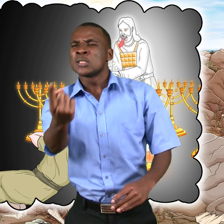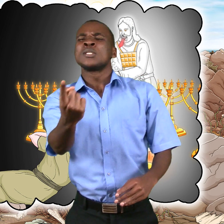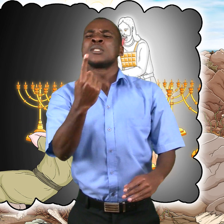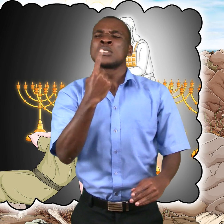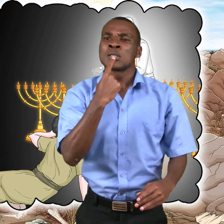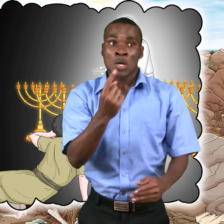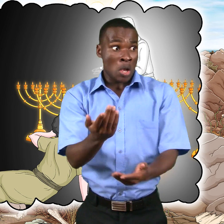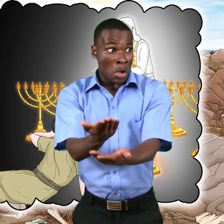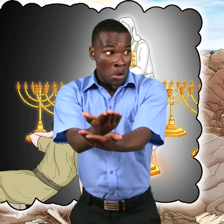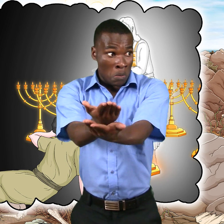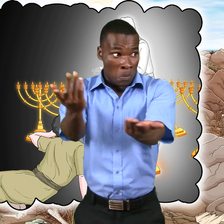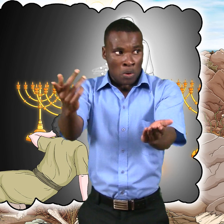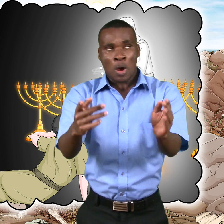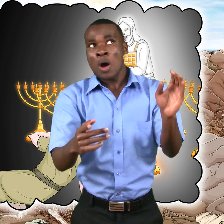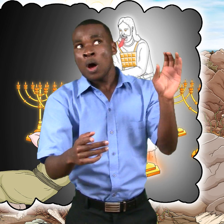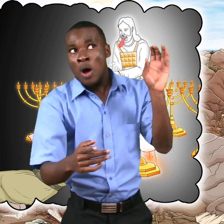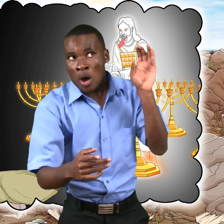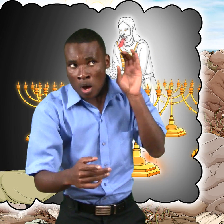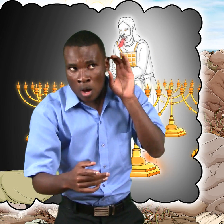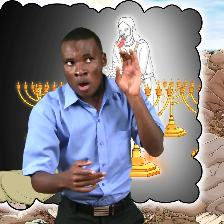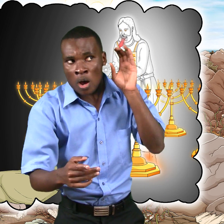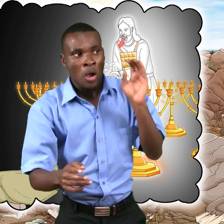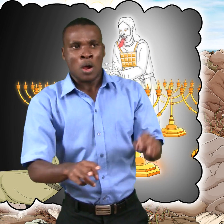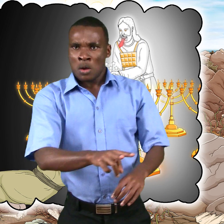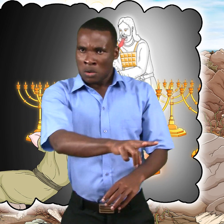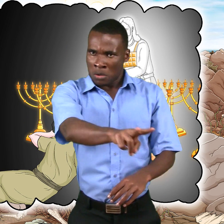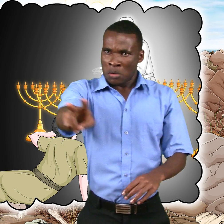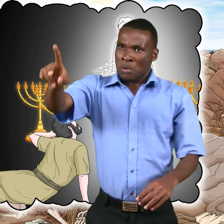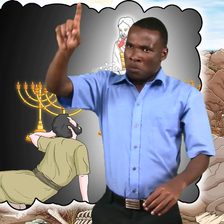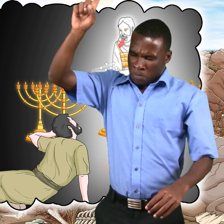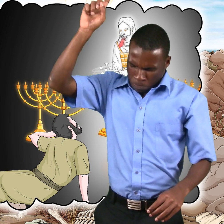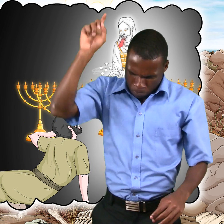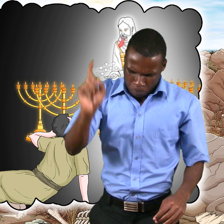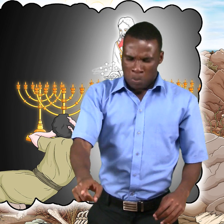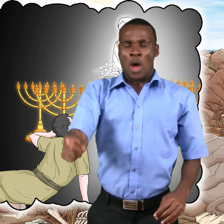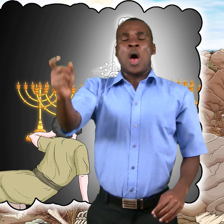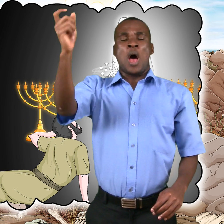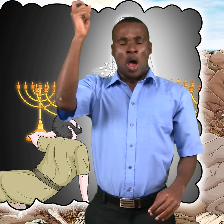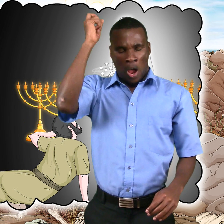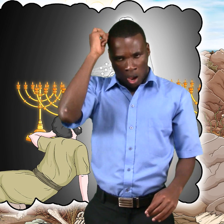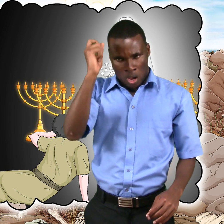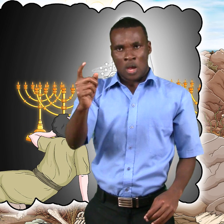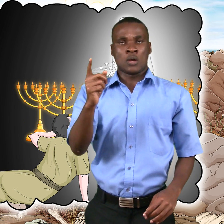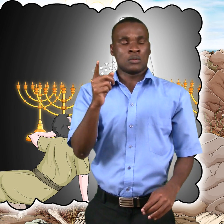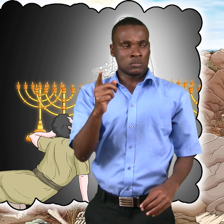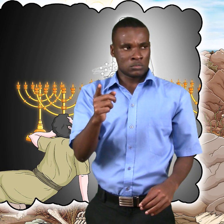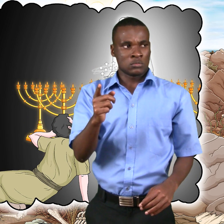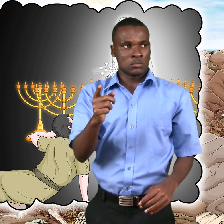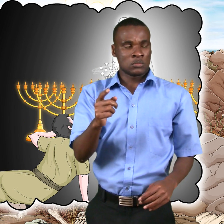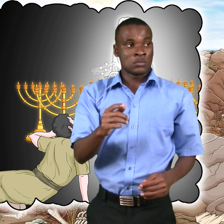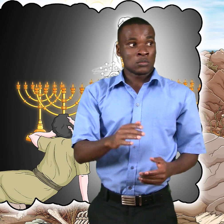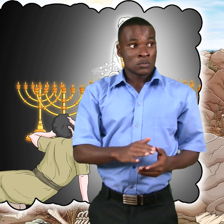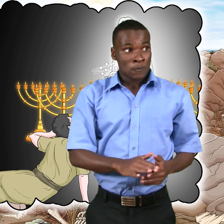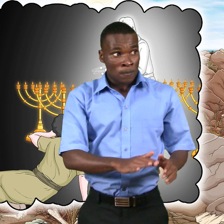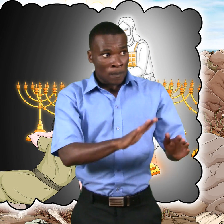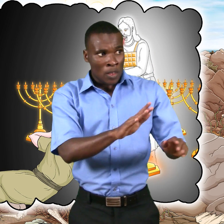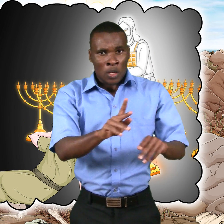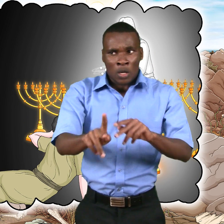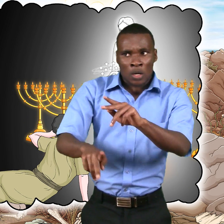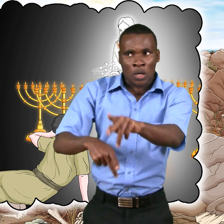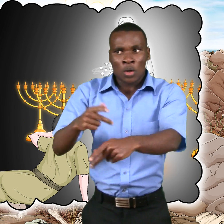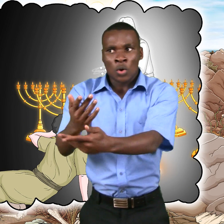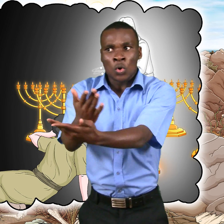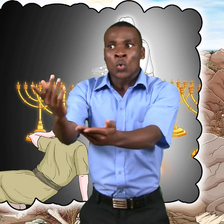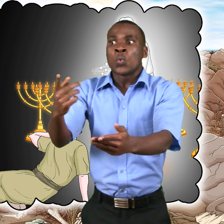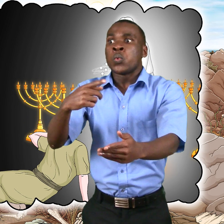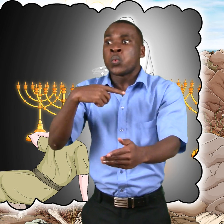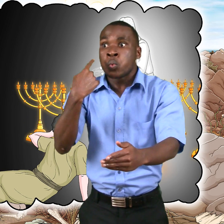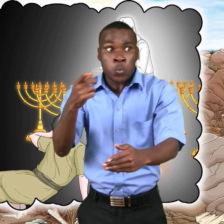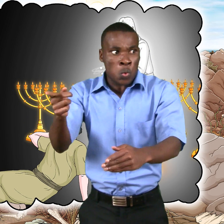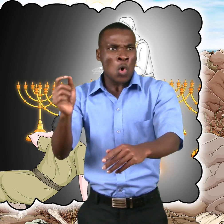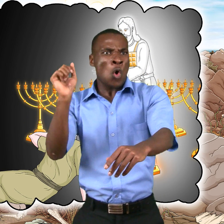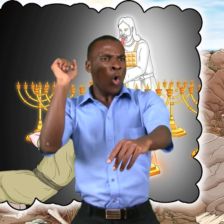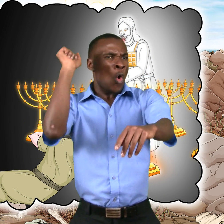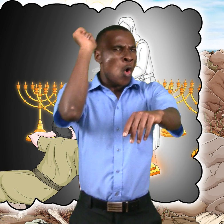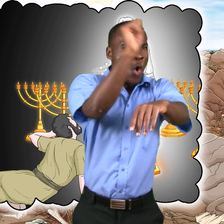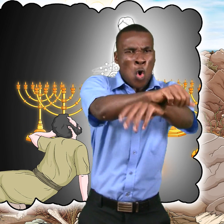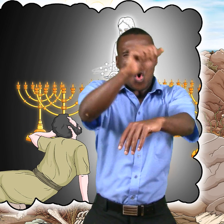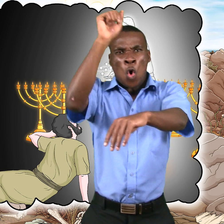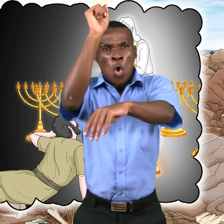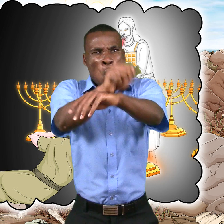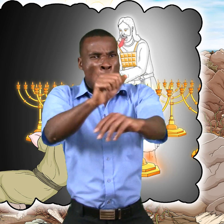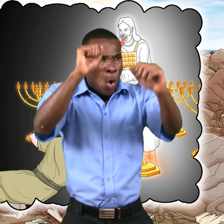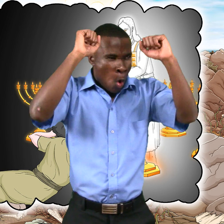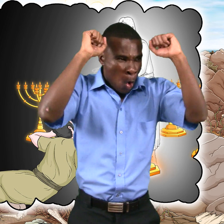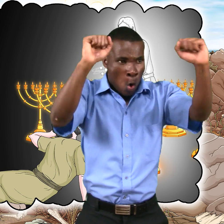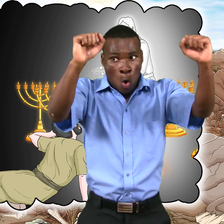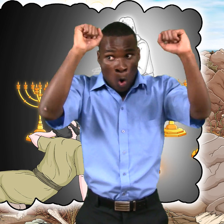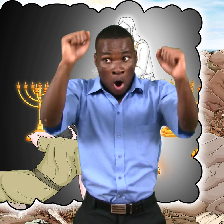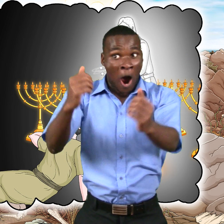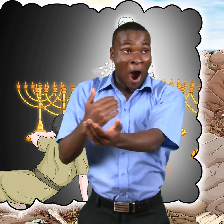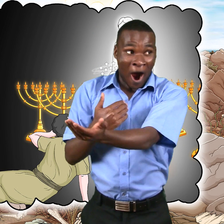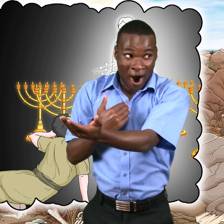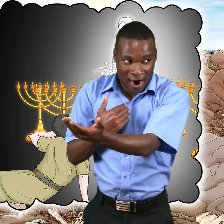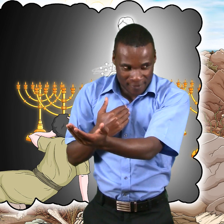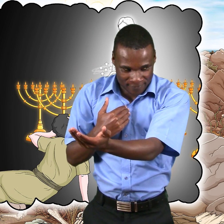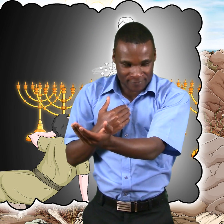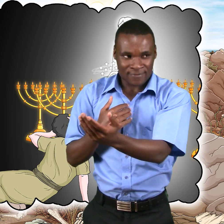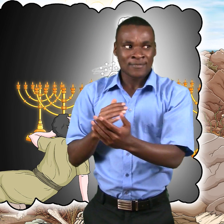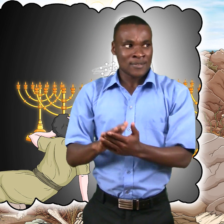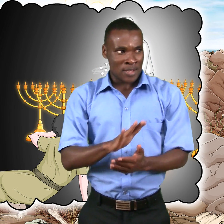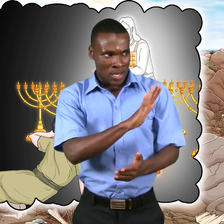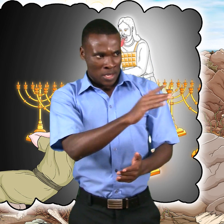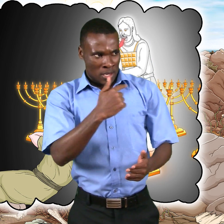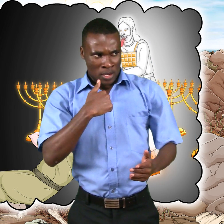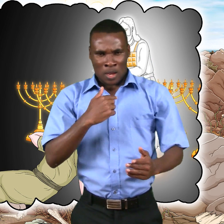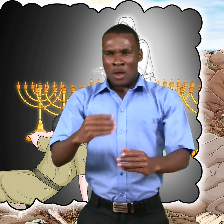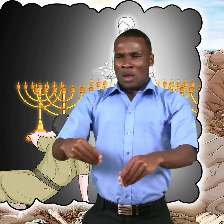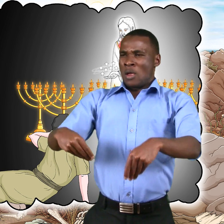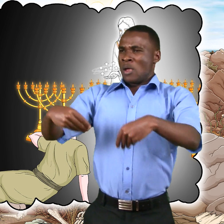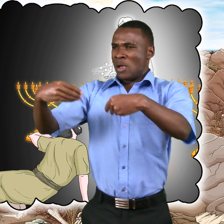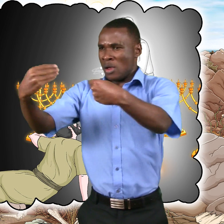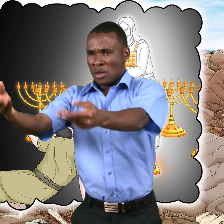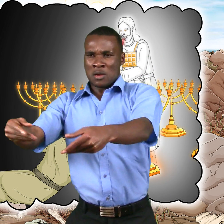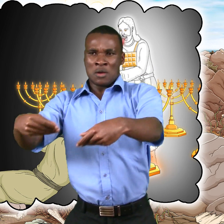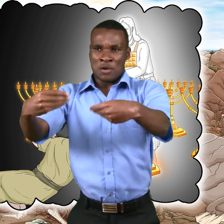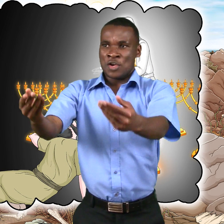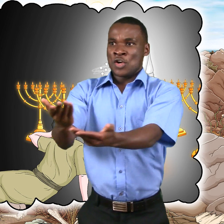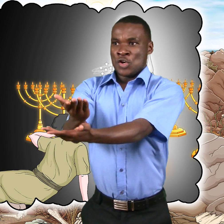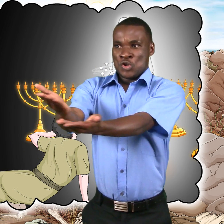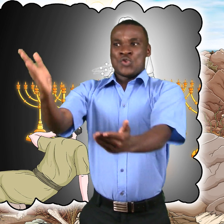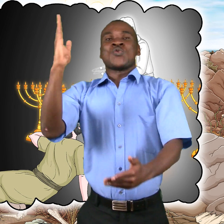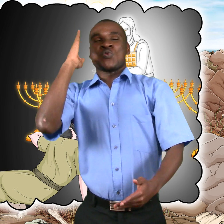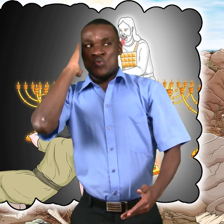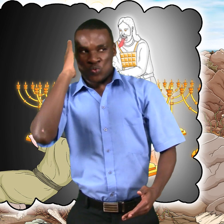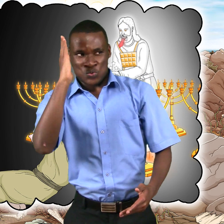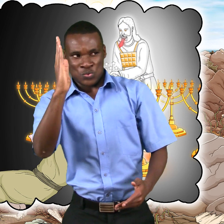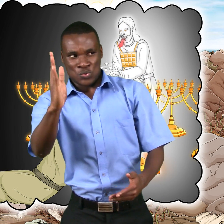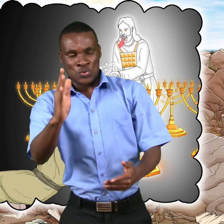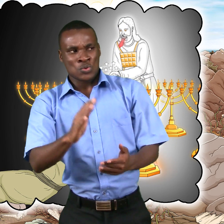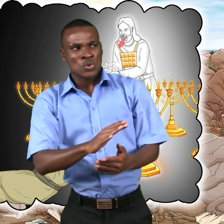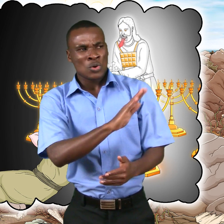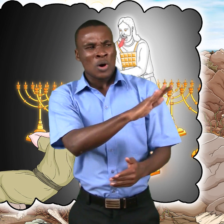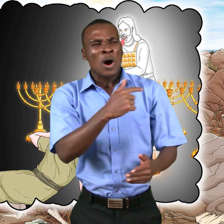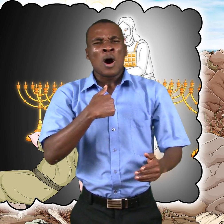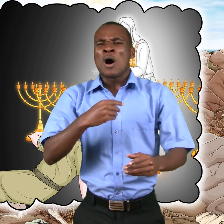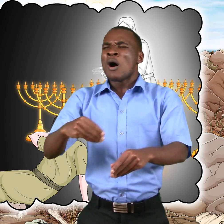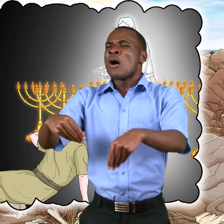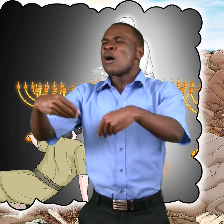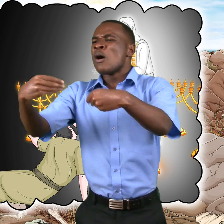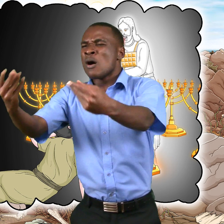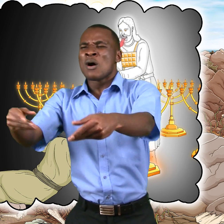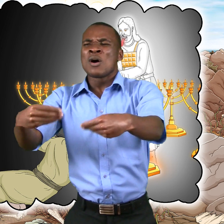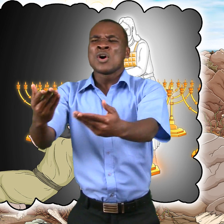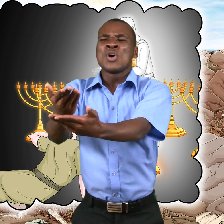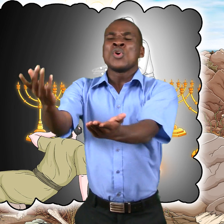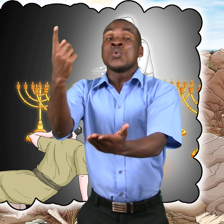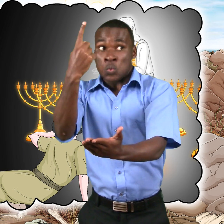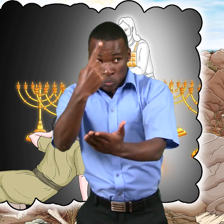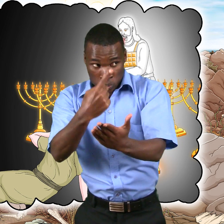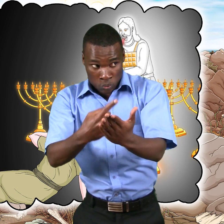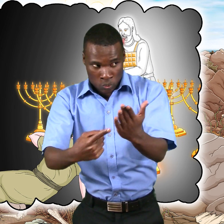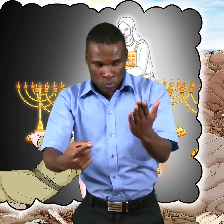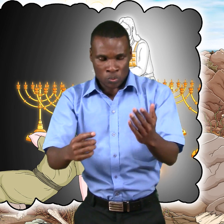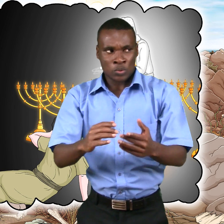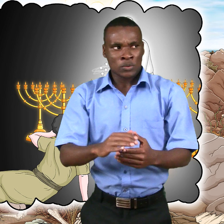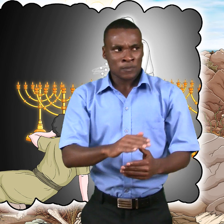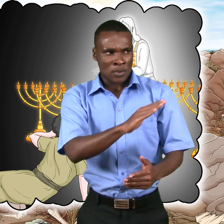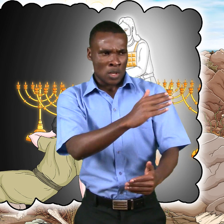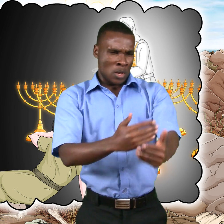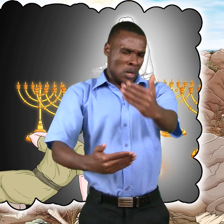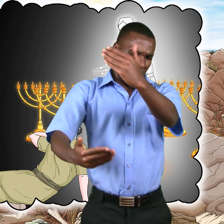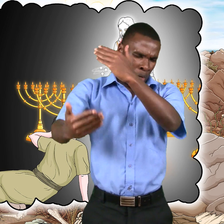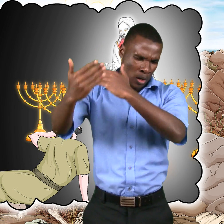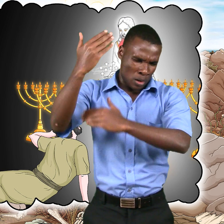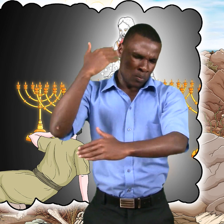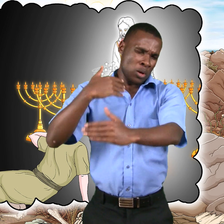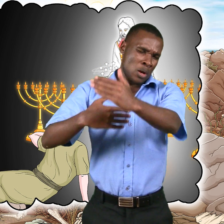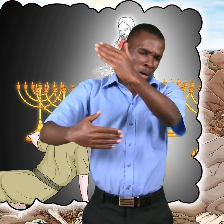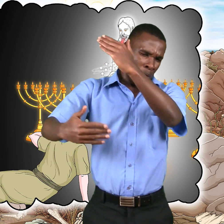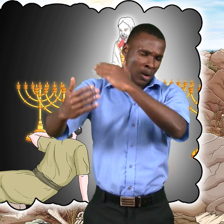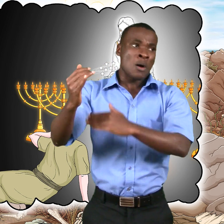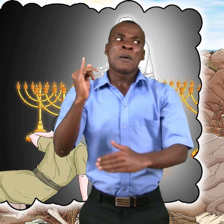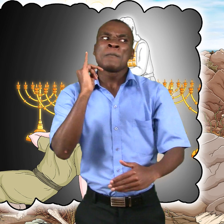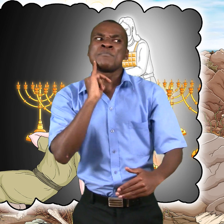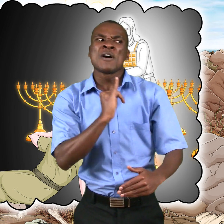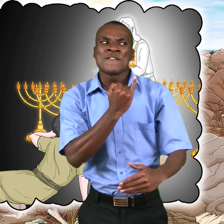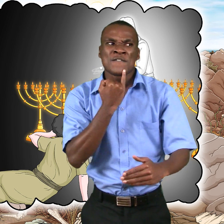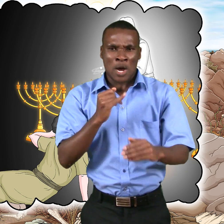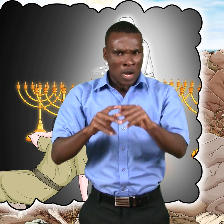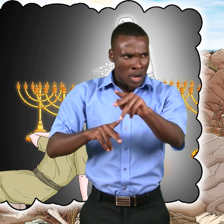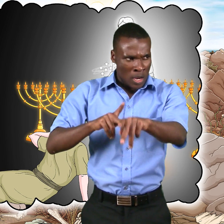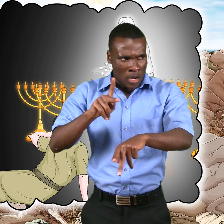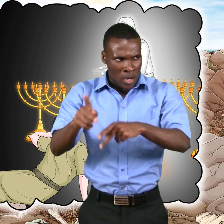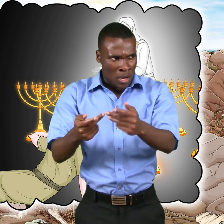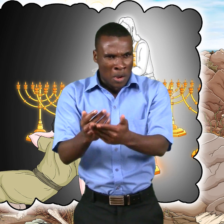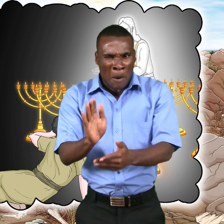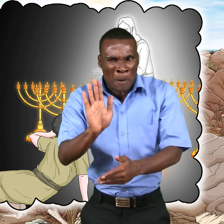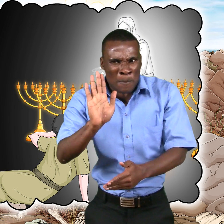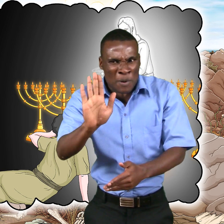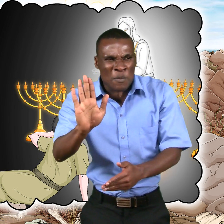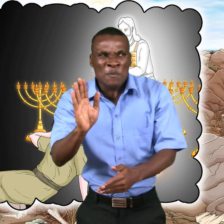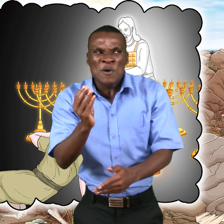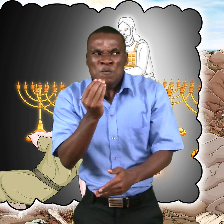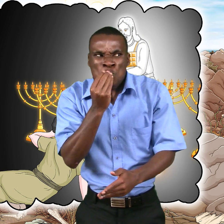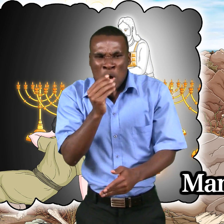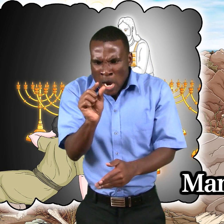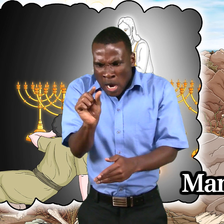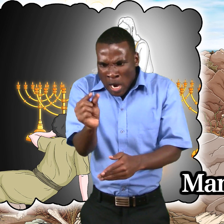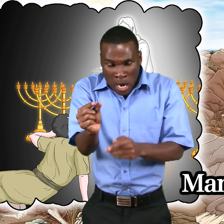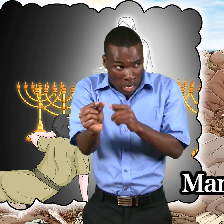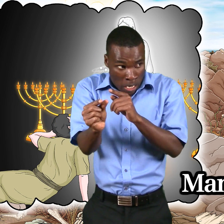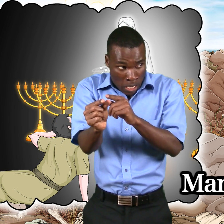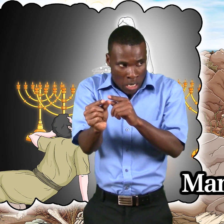He who has an ear, let him hear what the Spirit says to the churches.